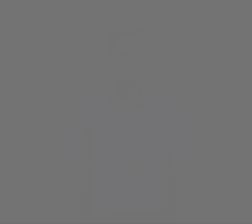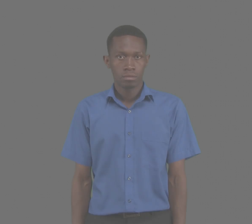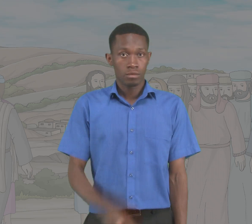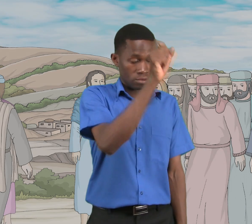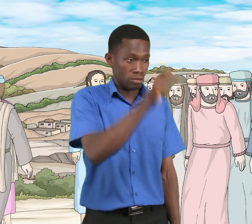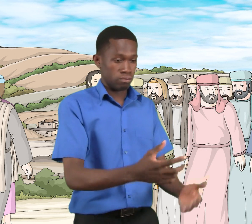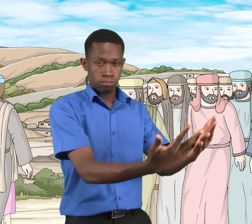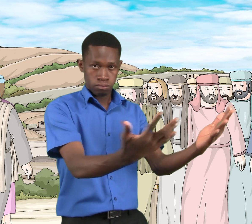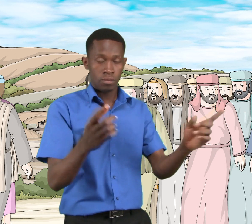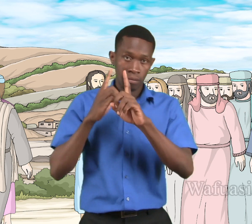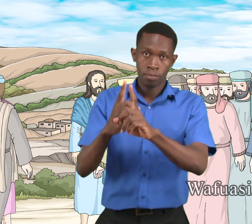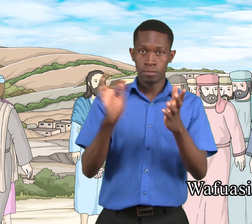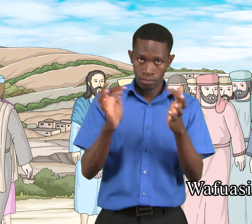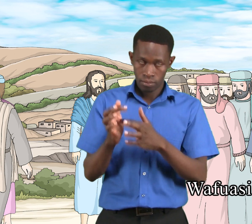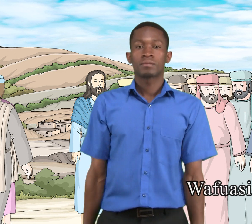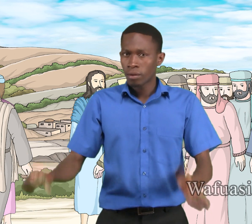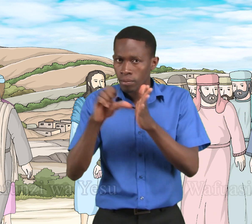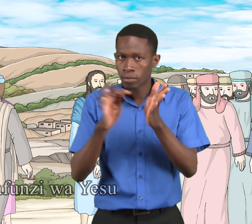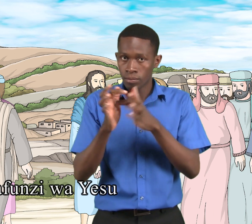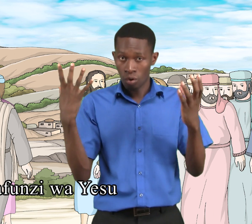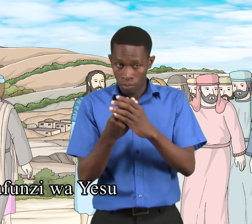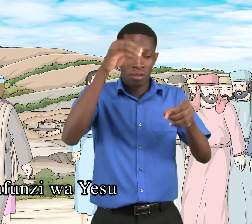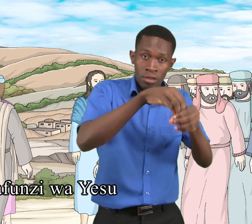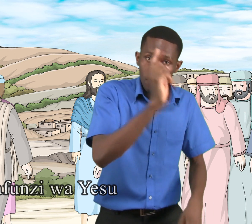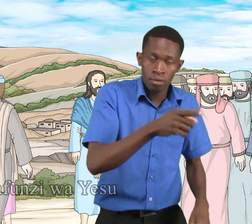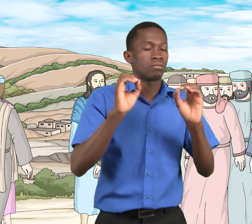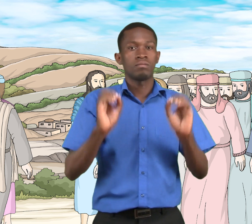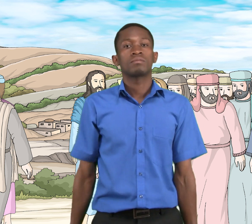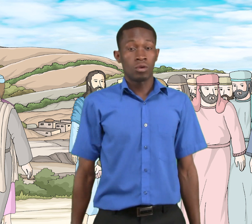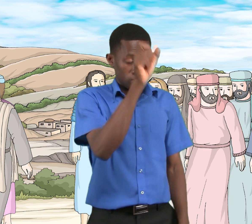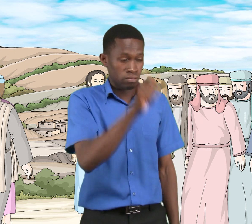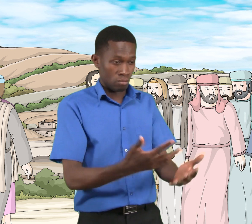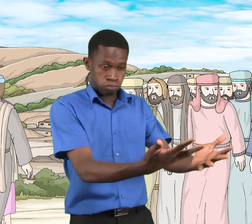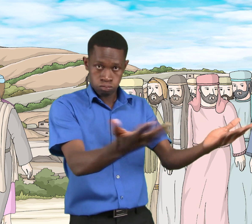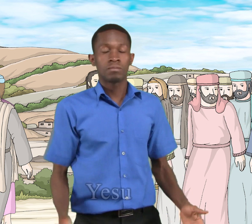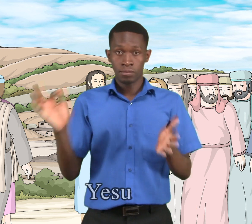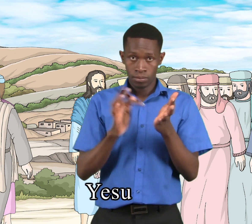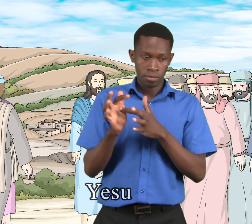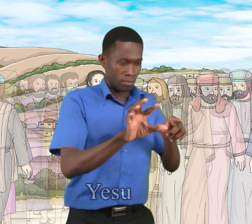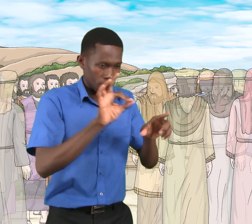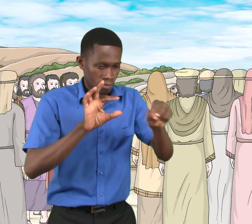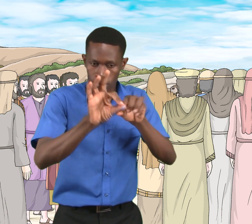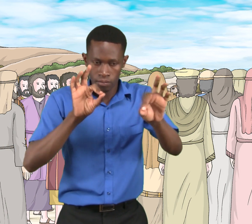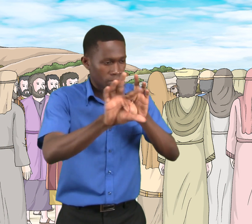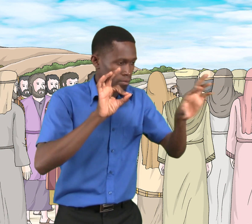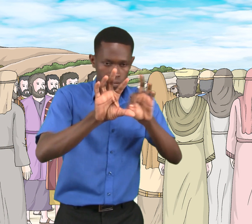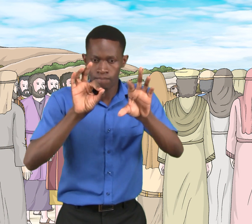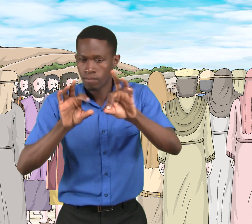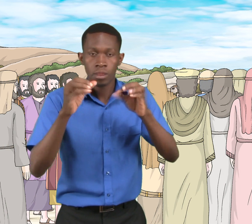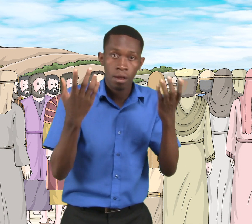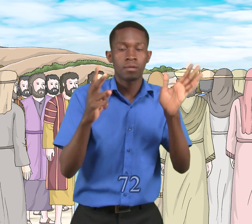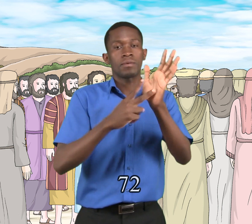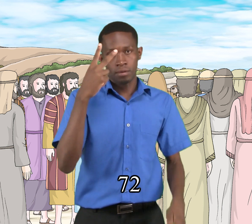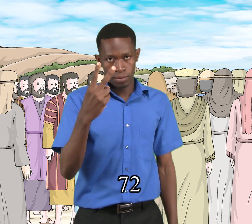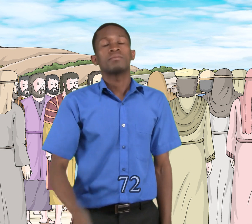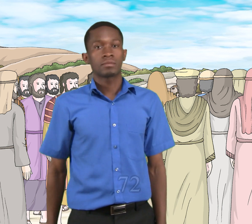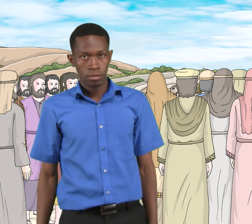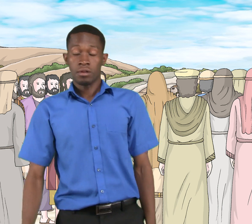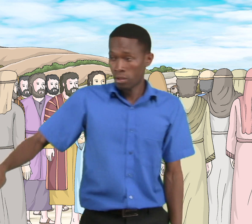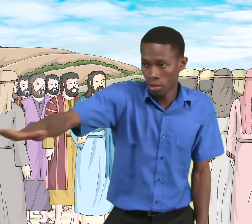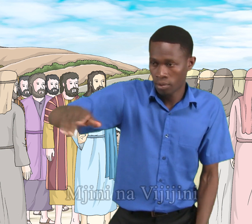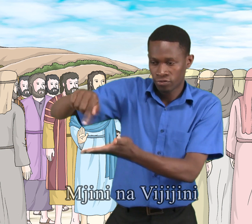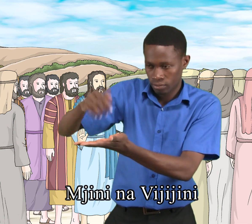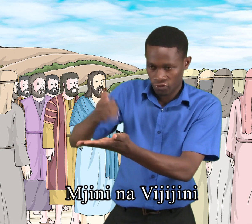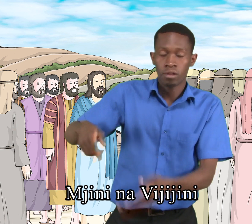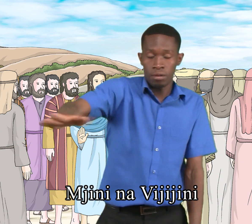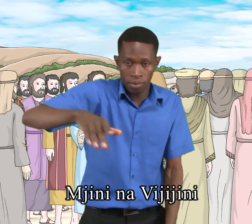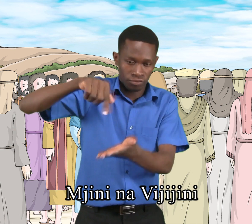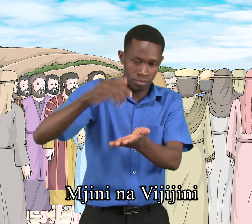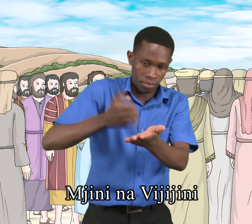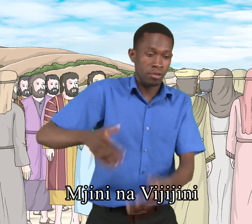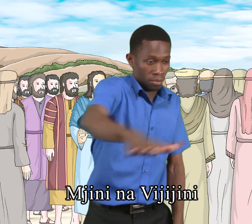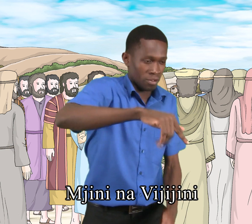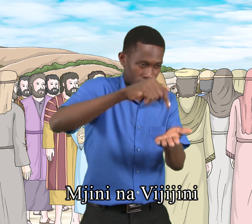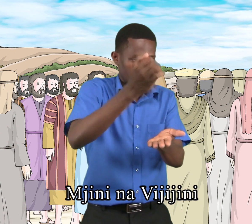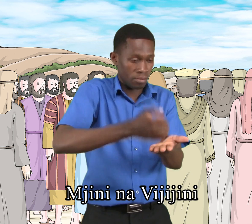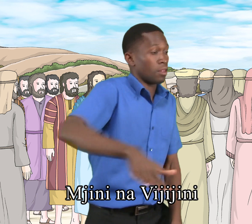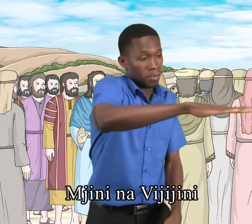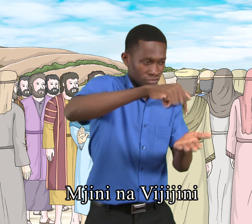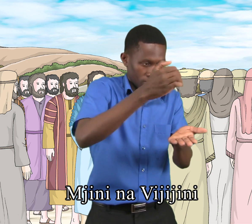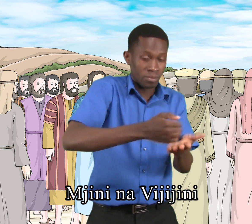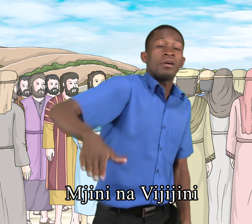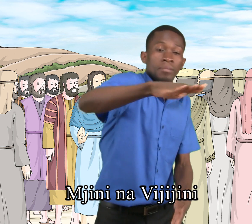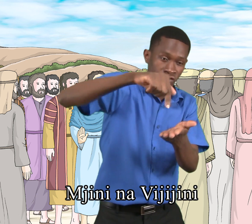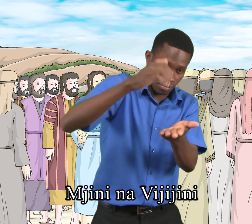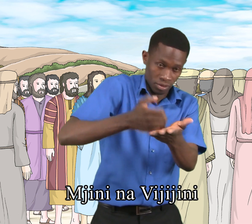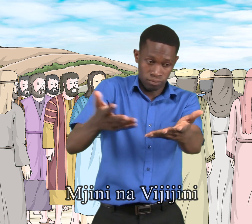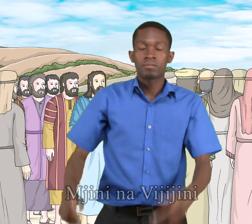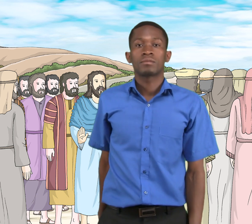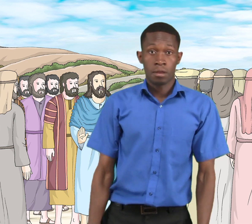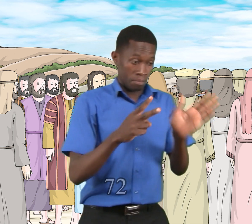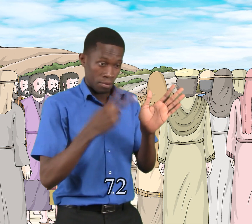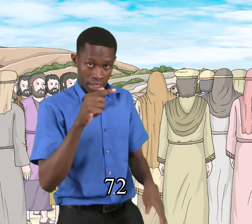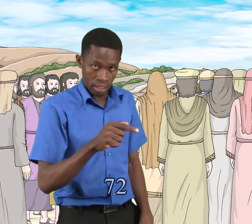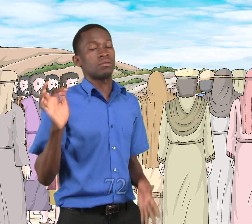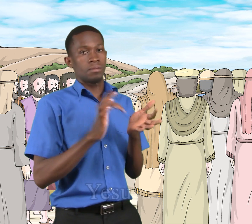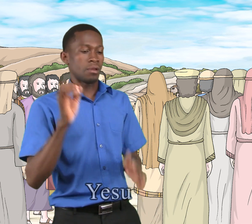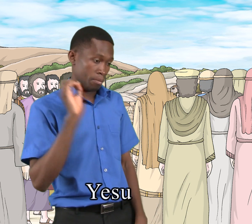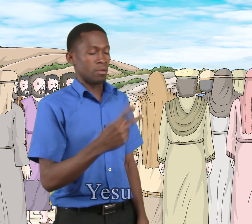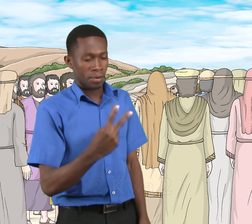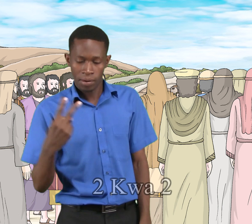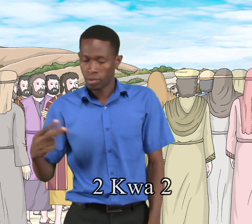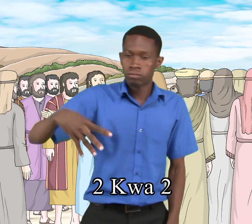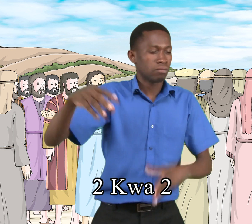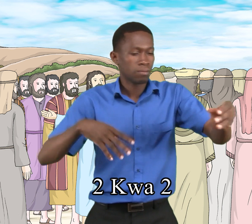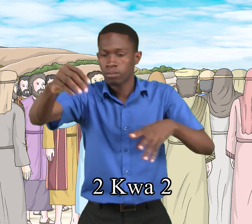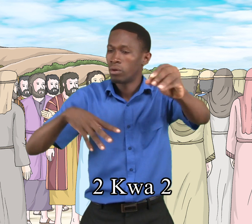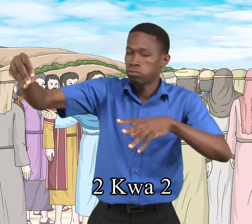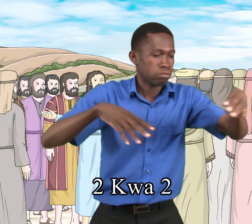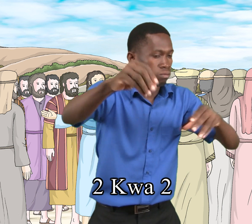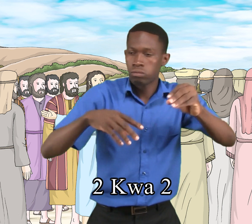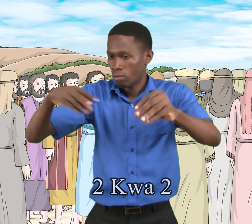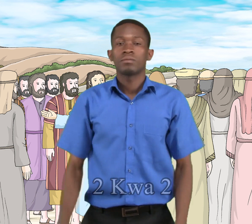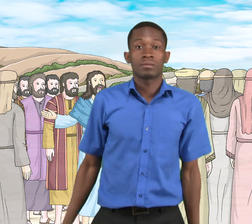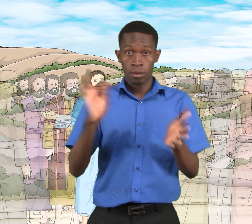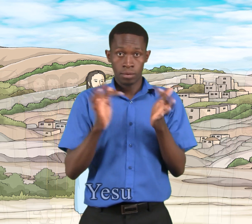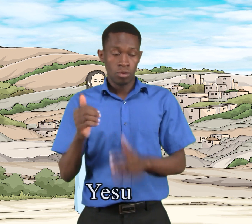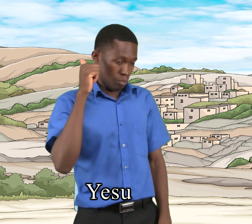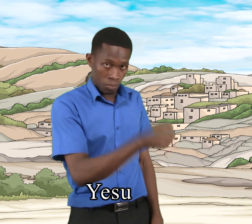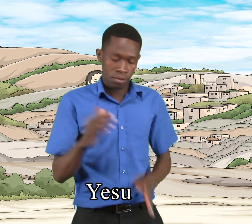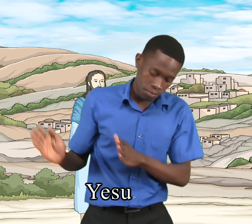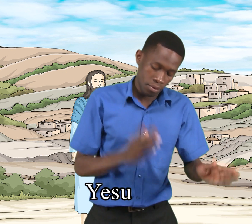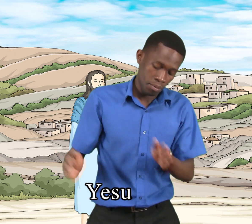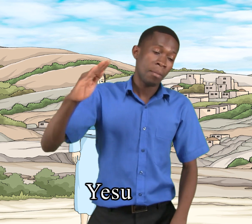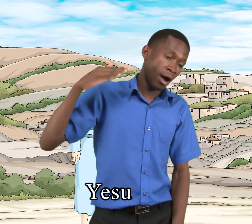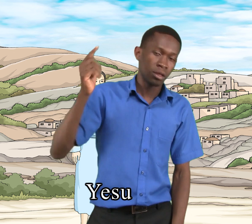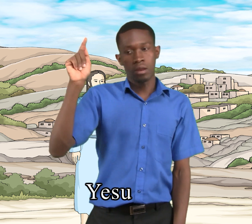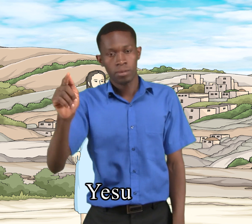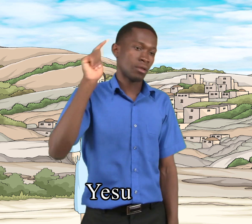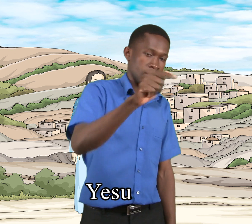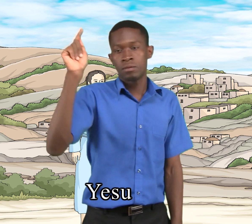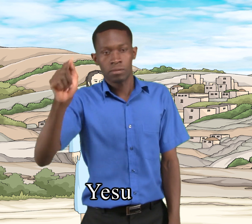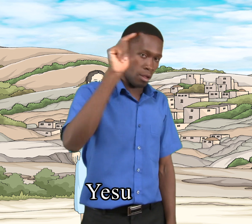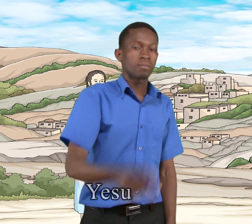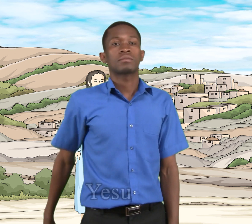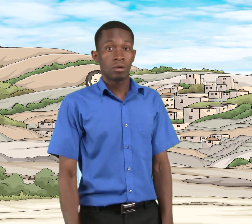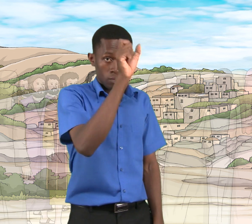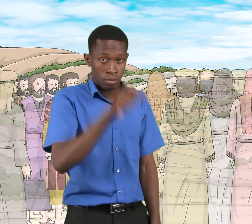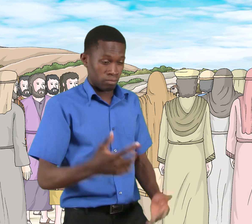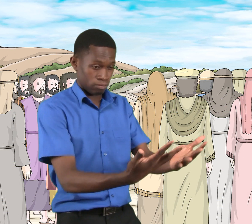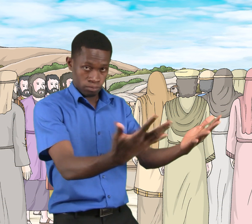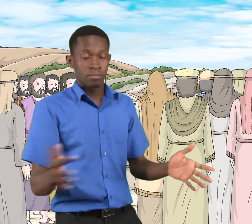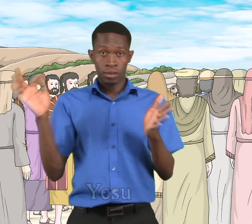After this, the Lord appointed seventy-two others and sent them two by two ahead of Him to every town and place He was about to visit.